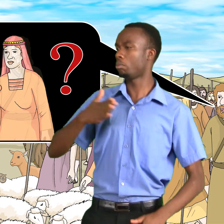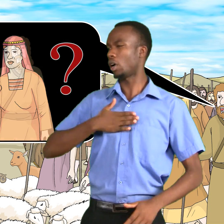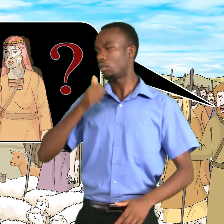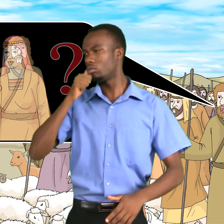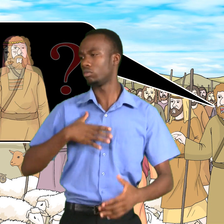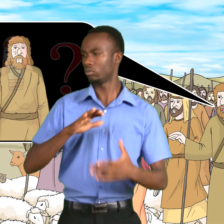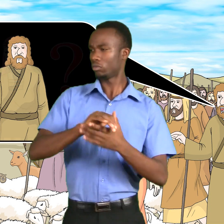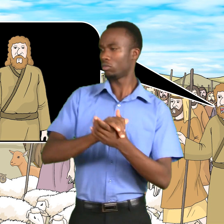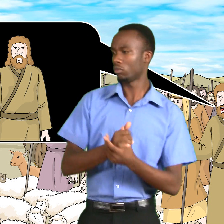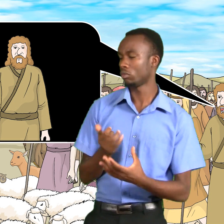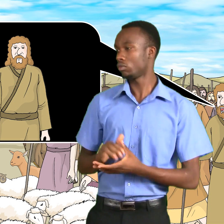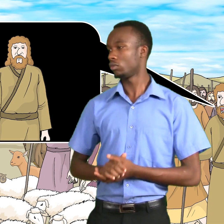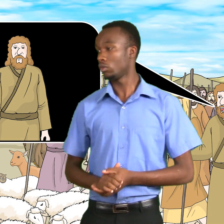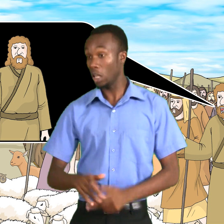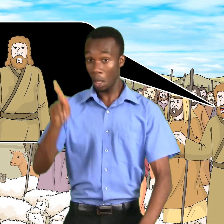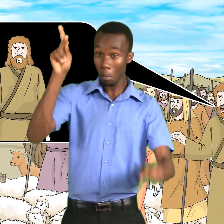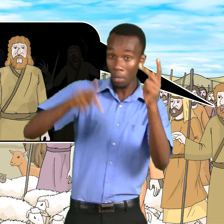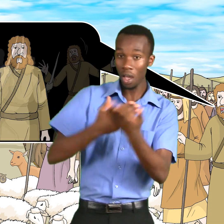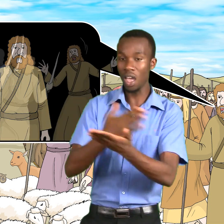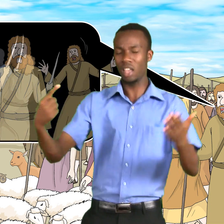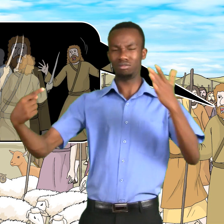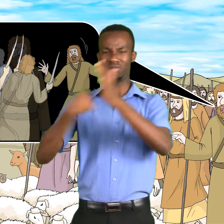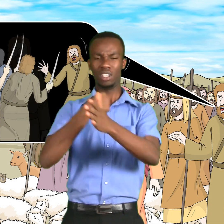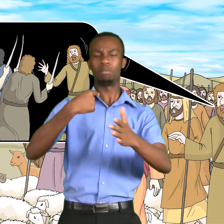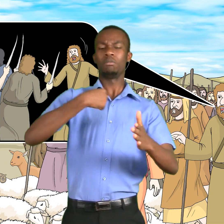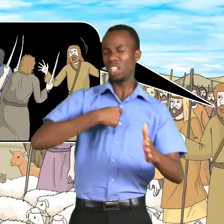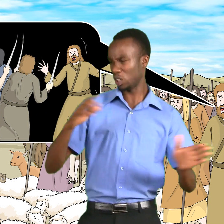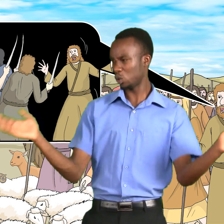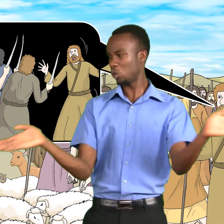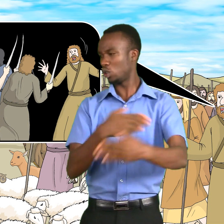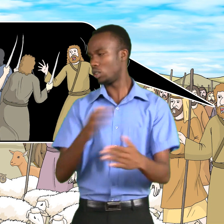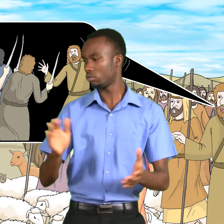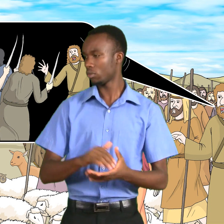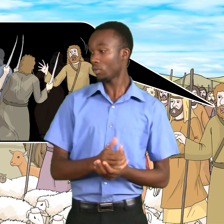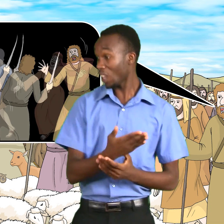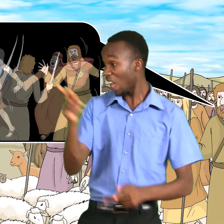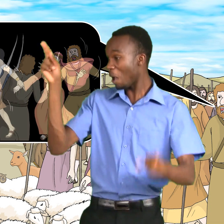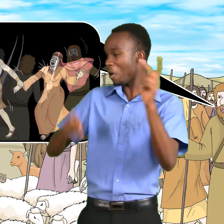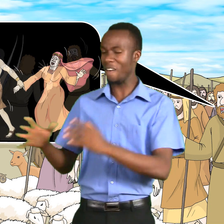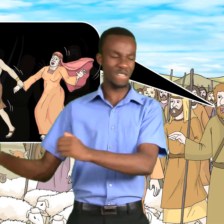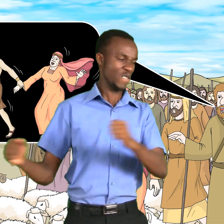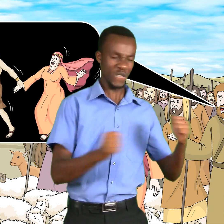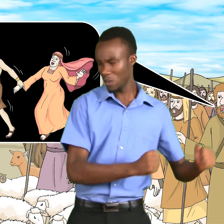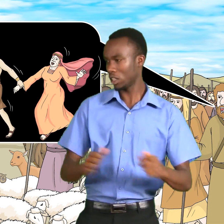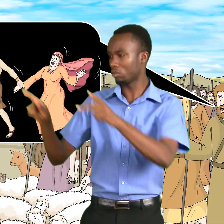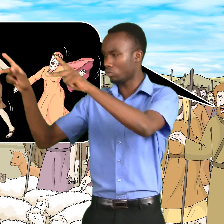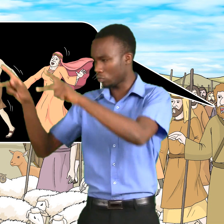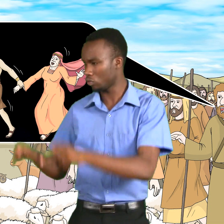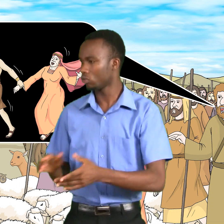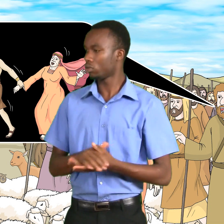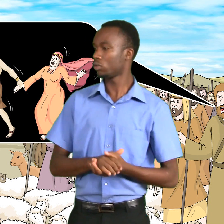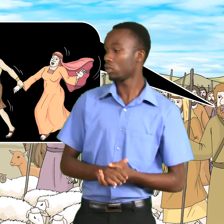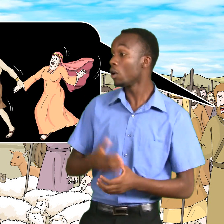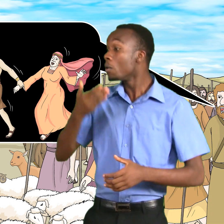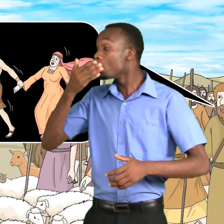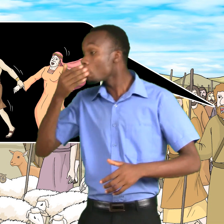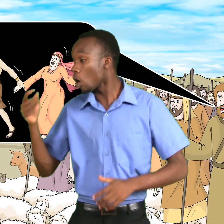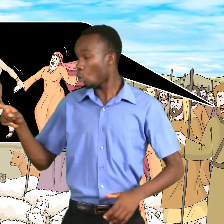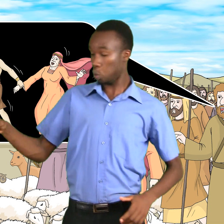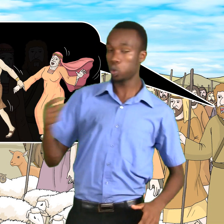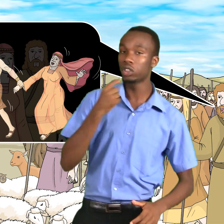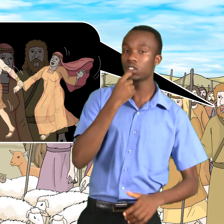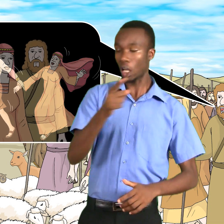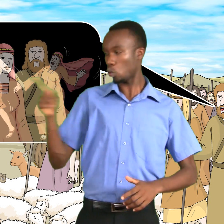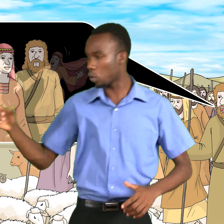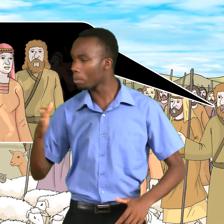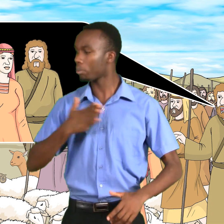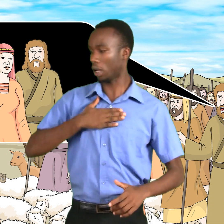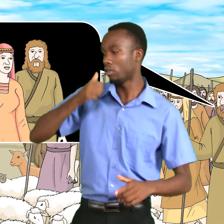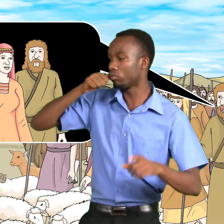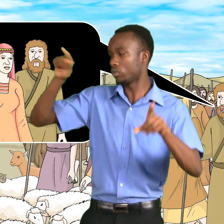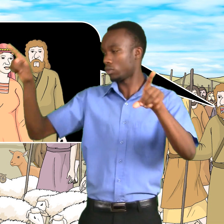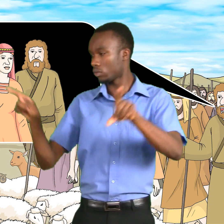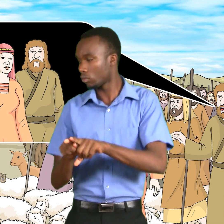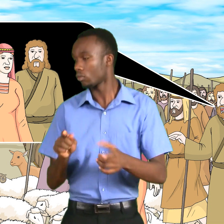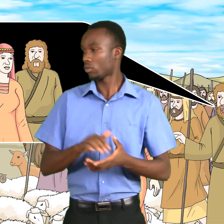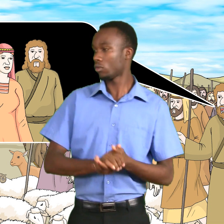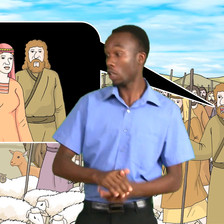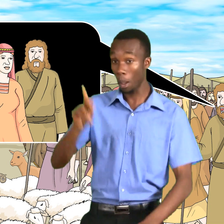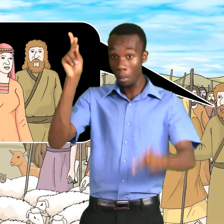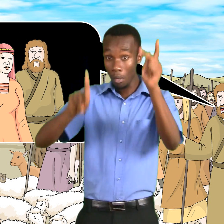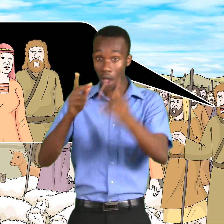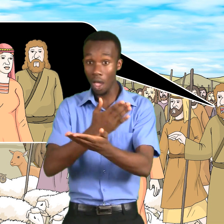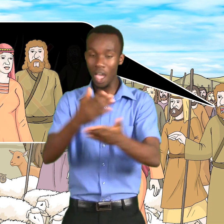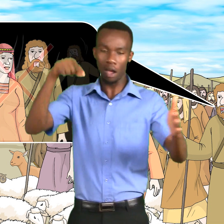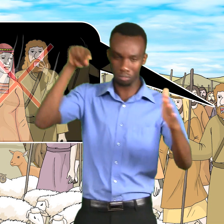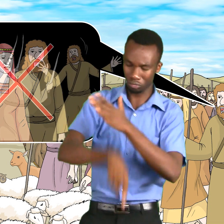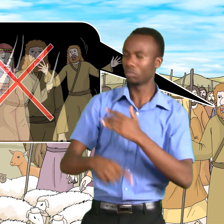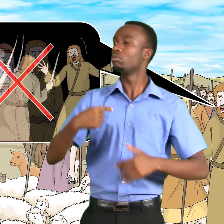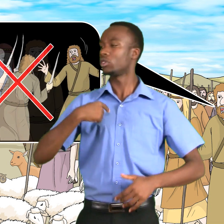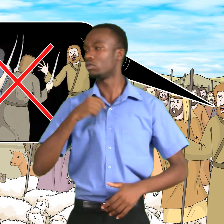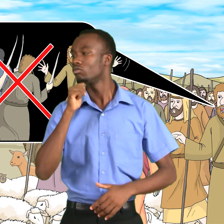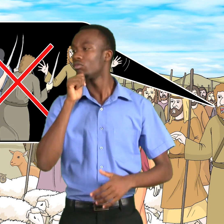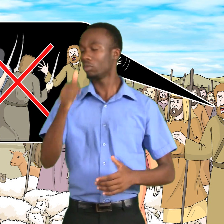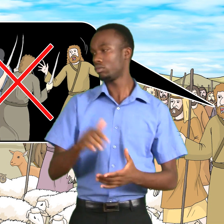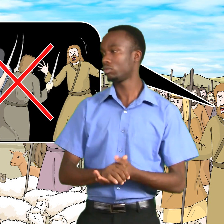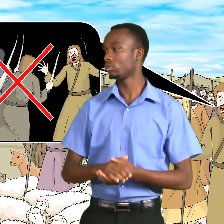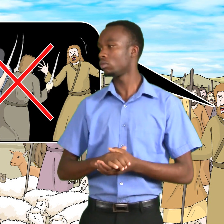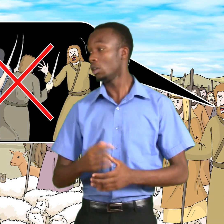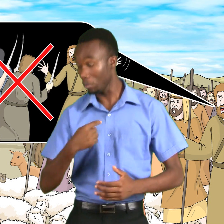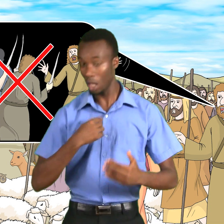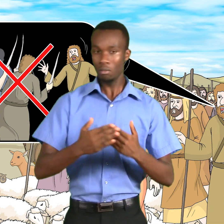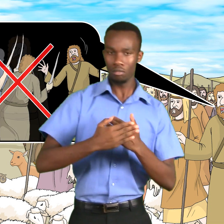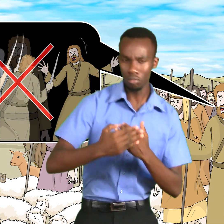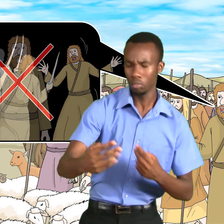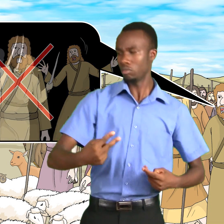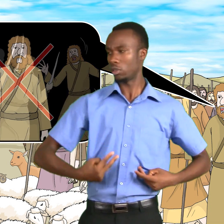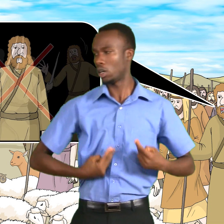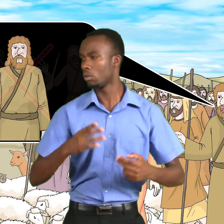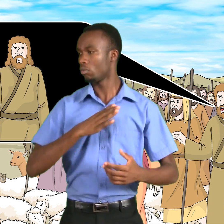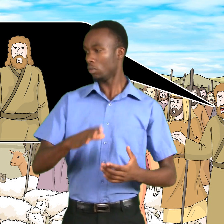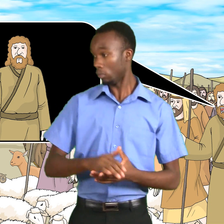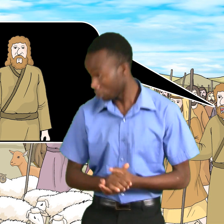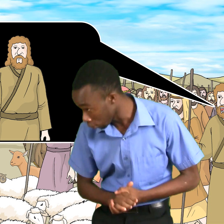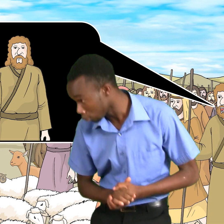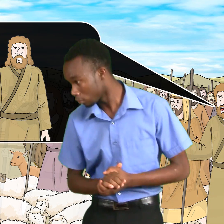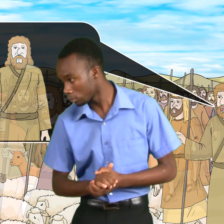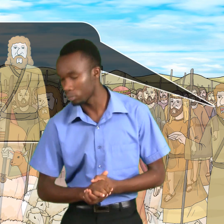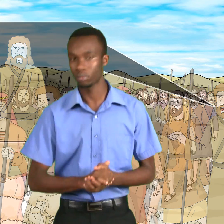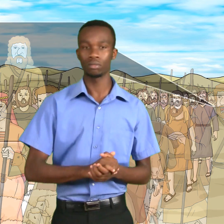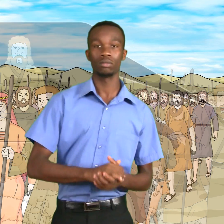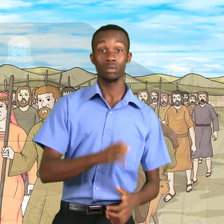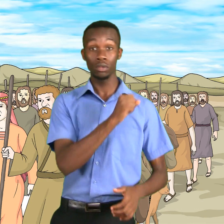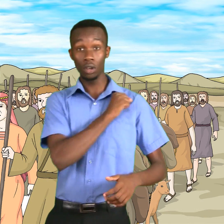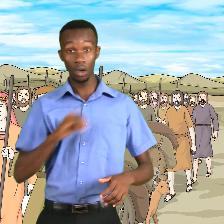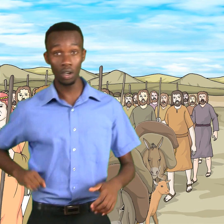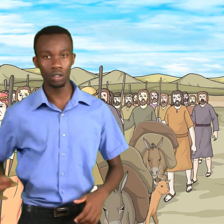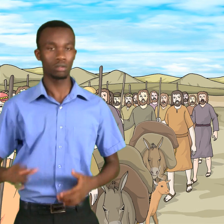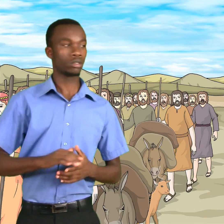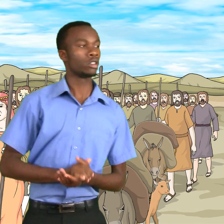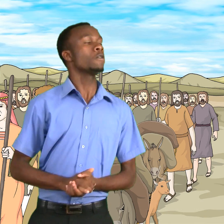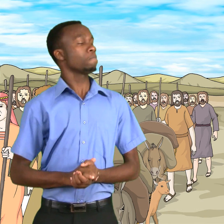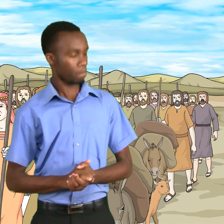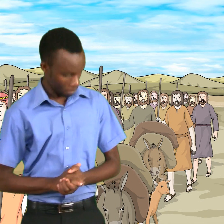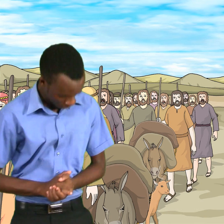Then they will kill me but will let you live.